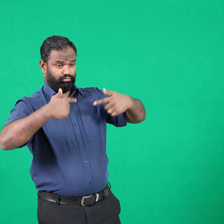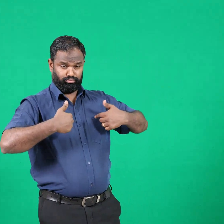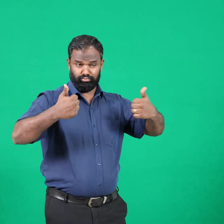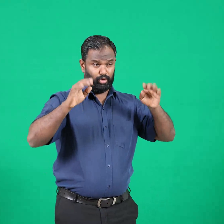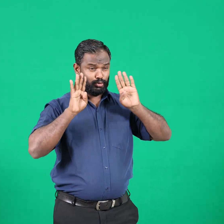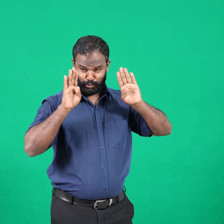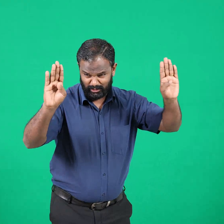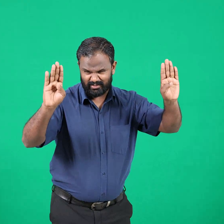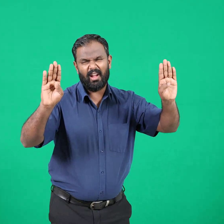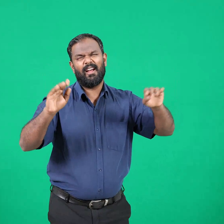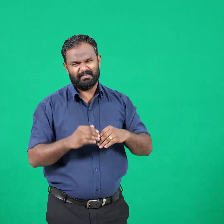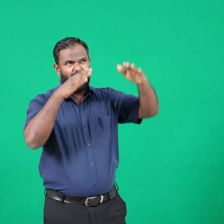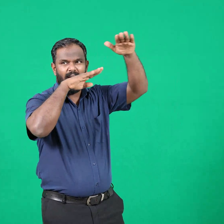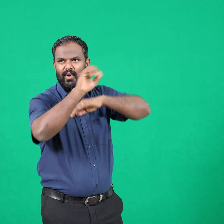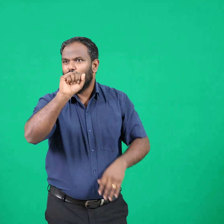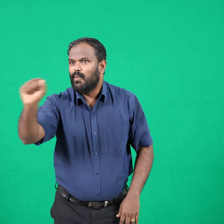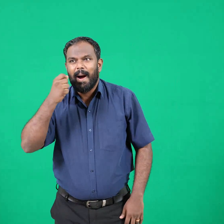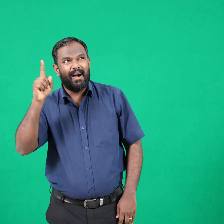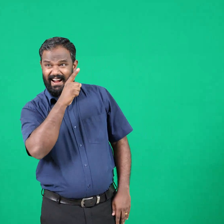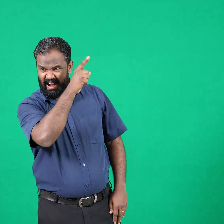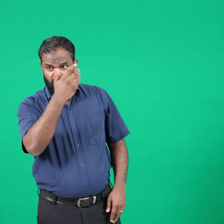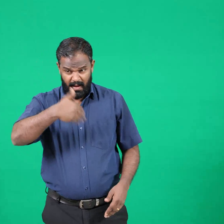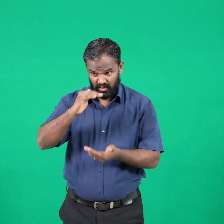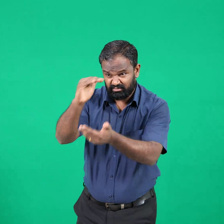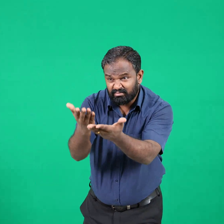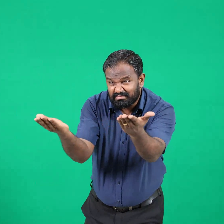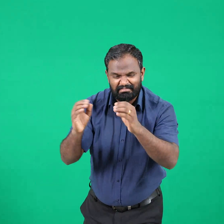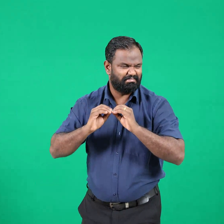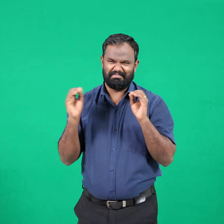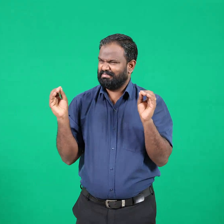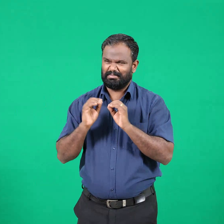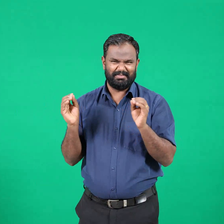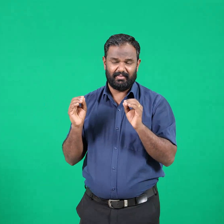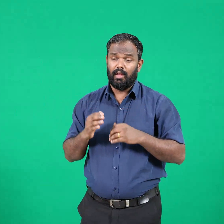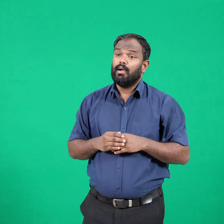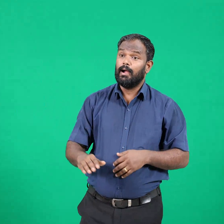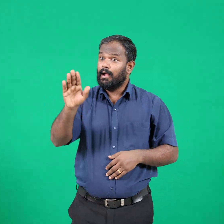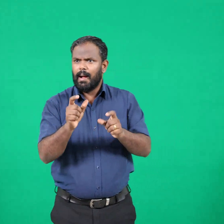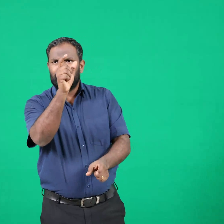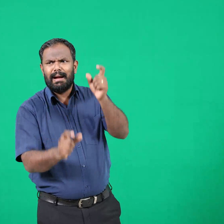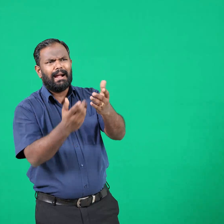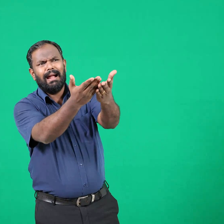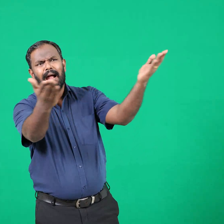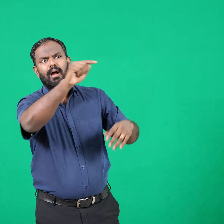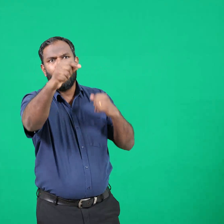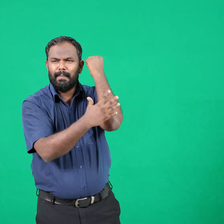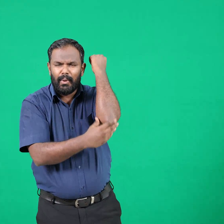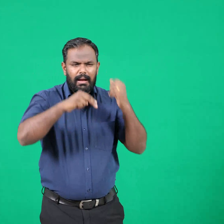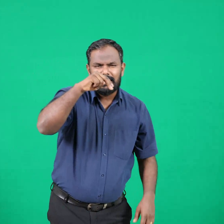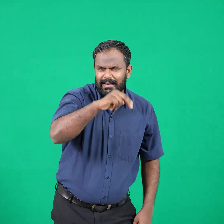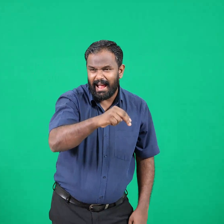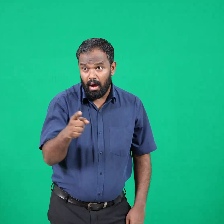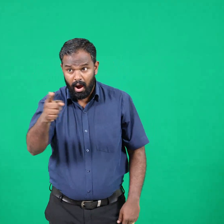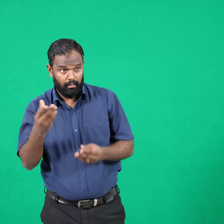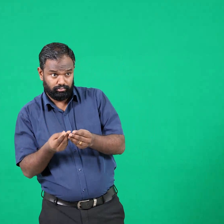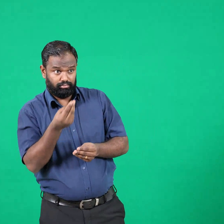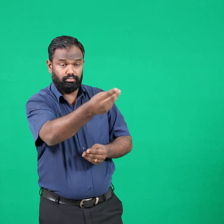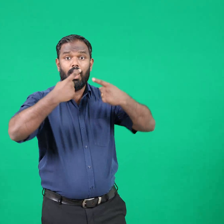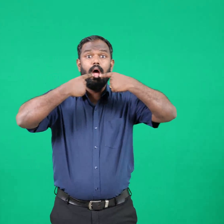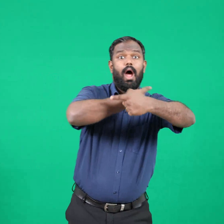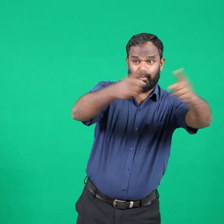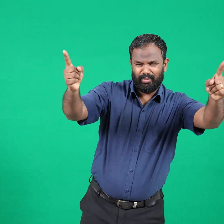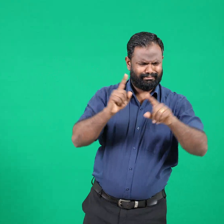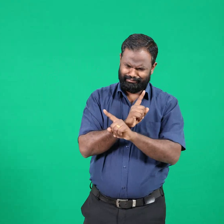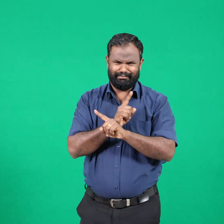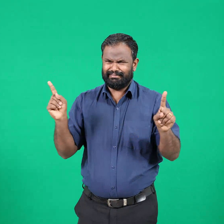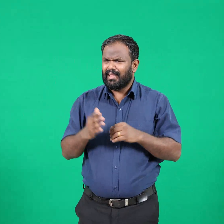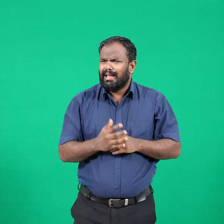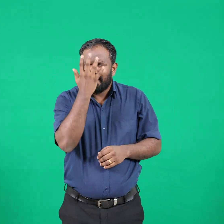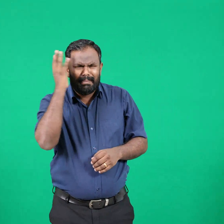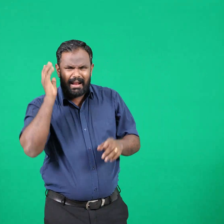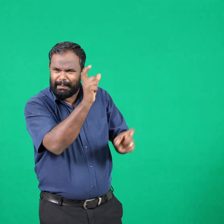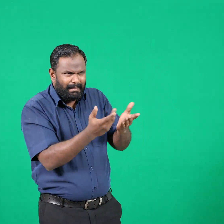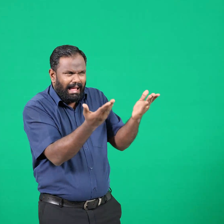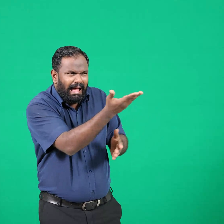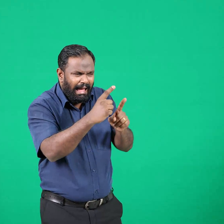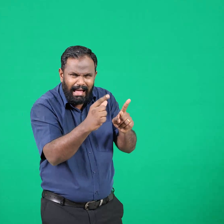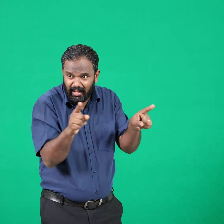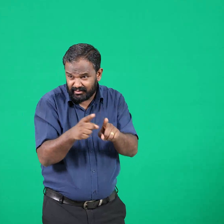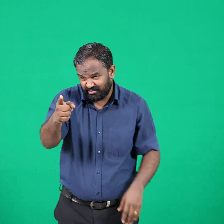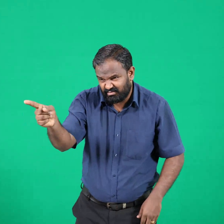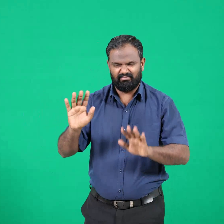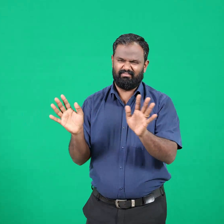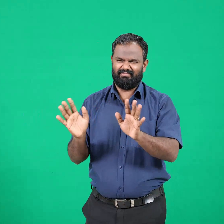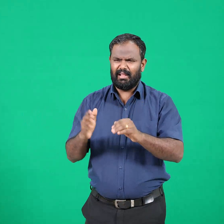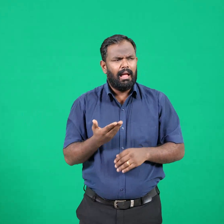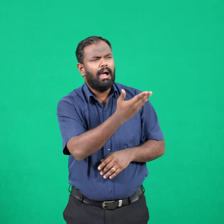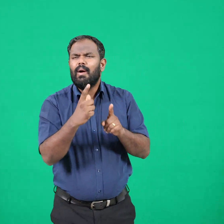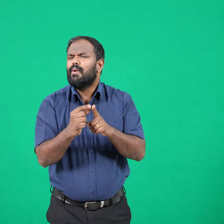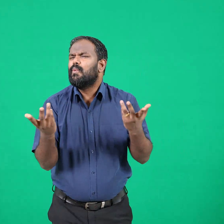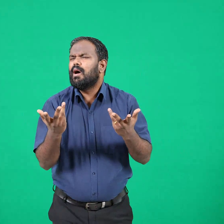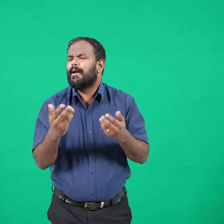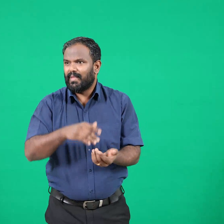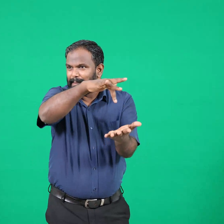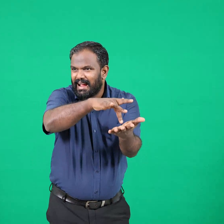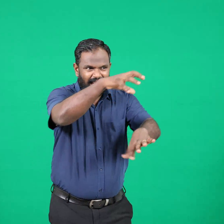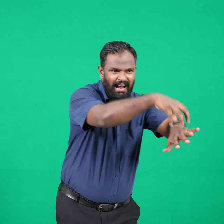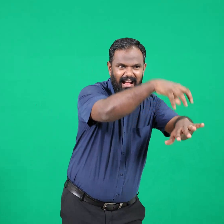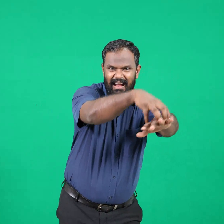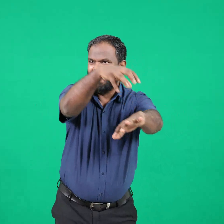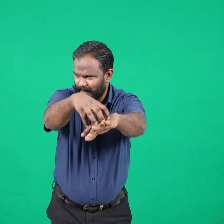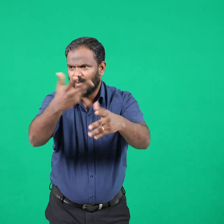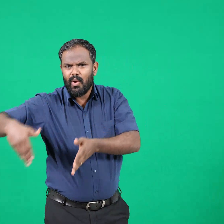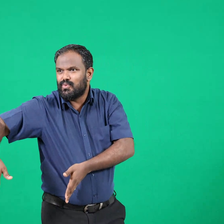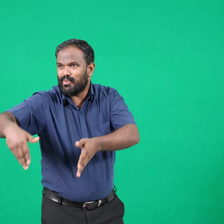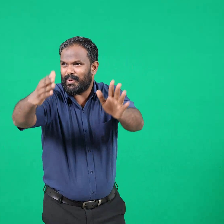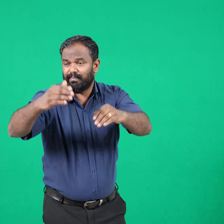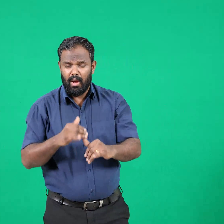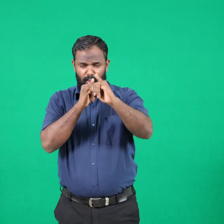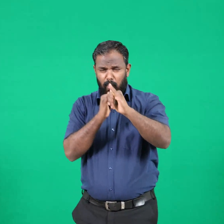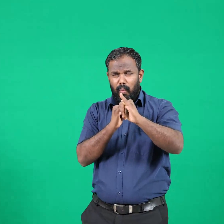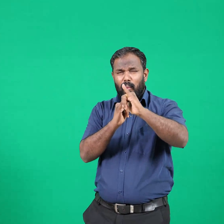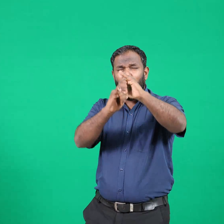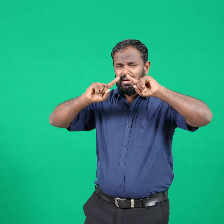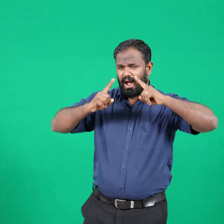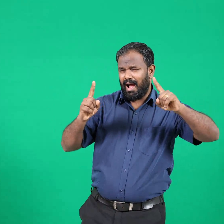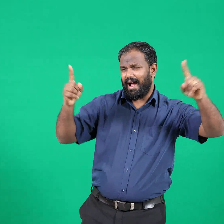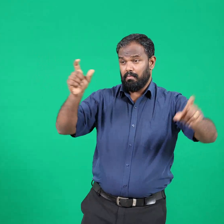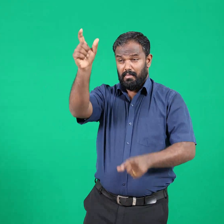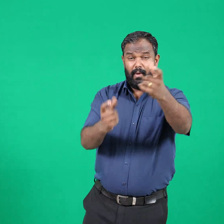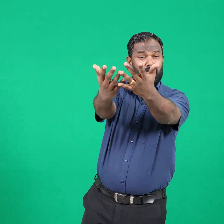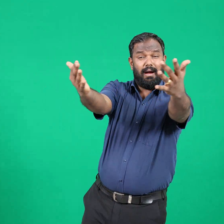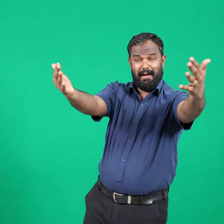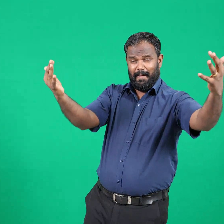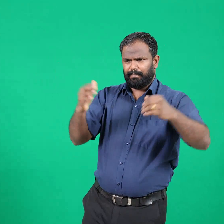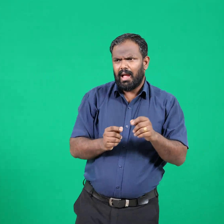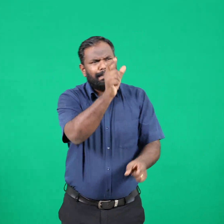So when you give to the needy, do not sound a trumpet before you, as the hypocrites do in the synagogues and on the streets, to be honored by men.